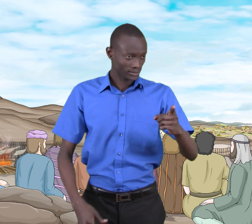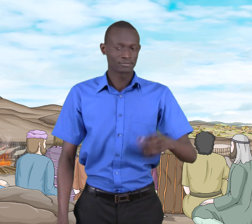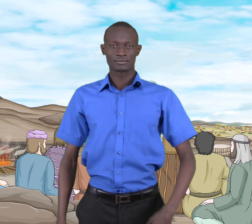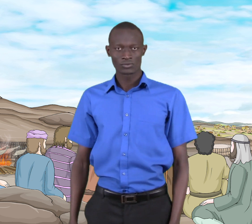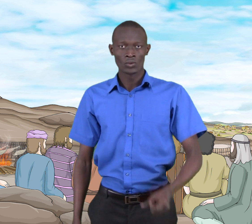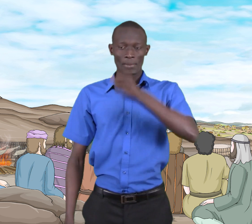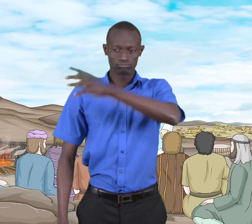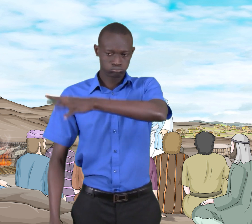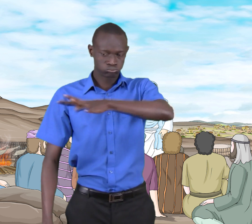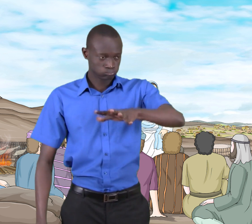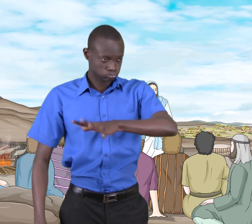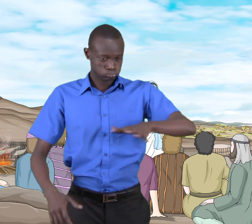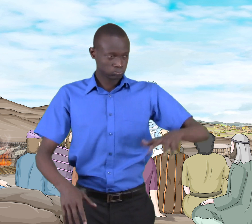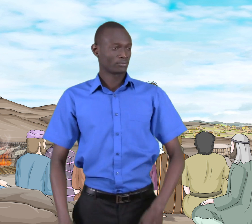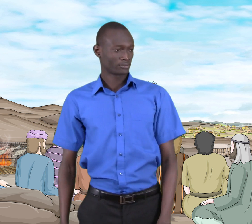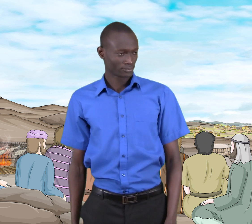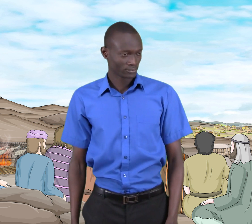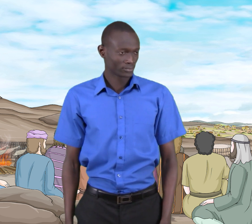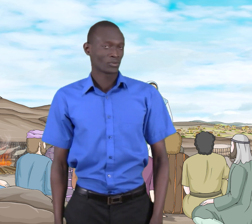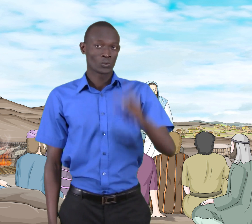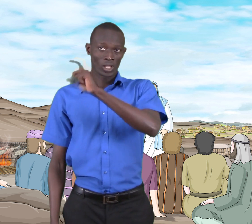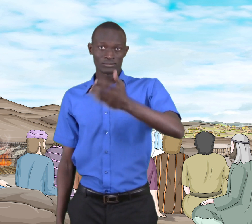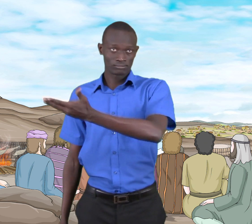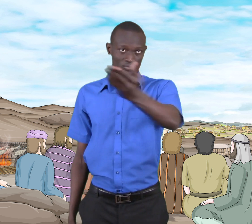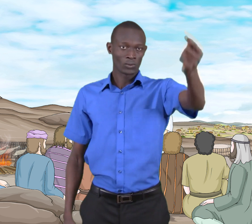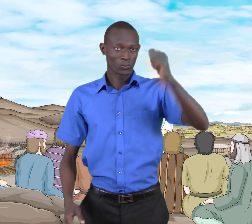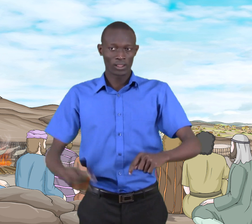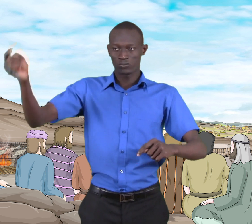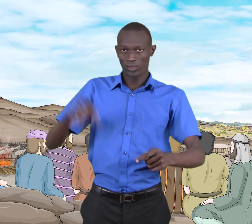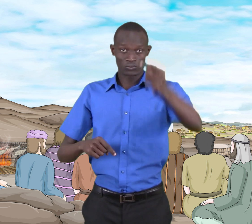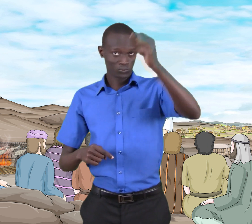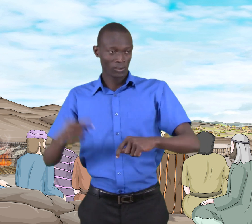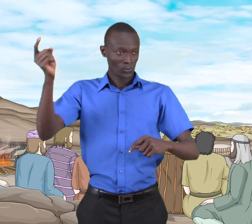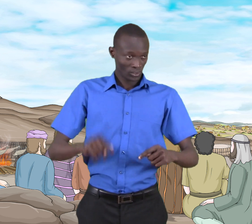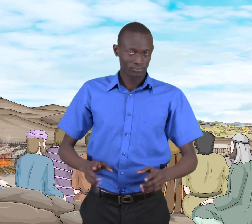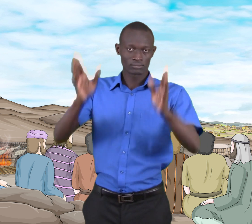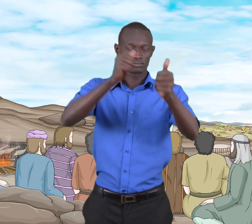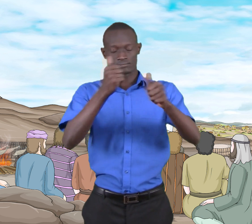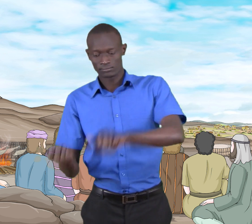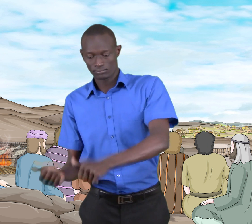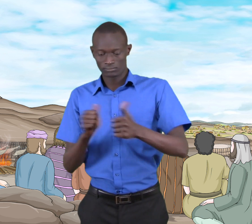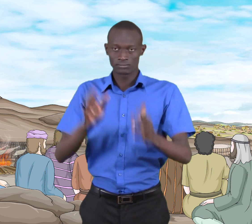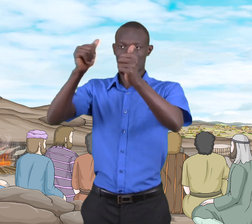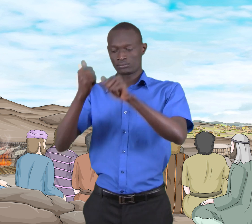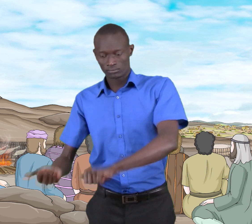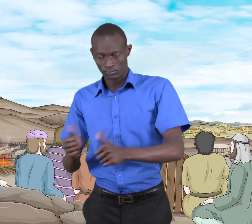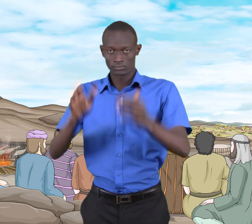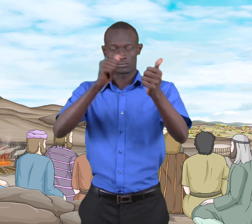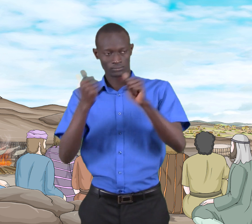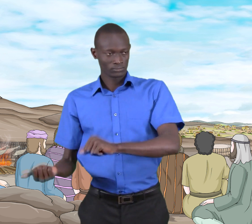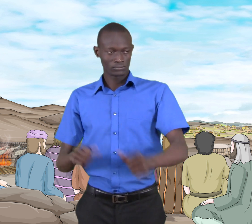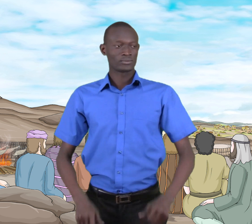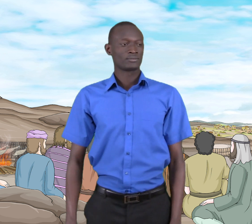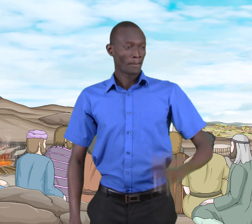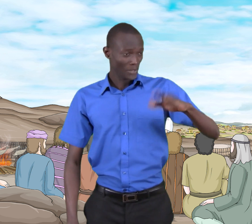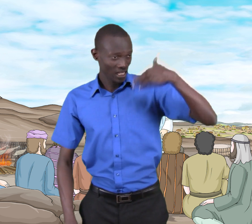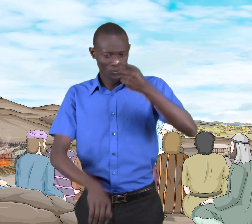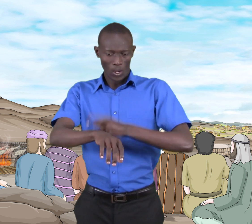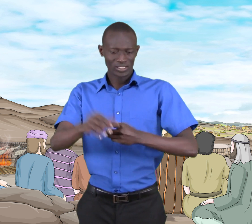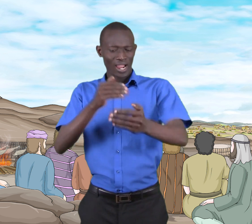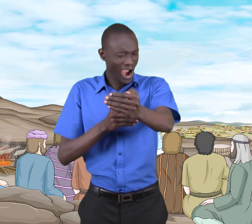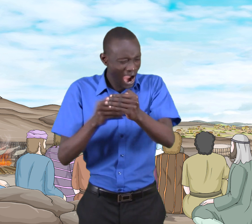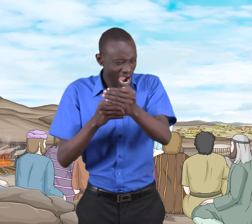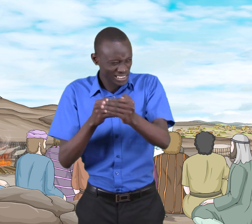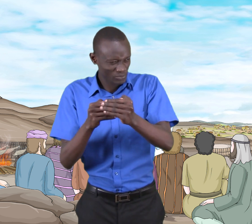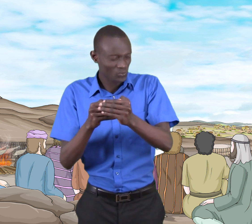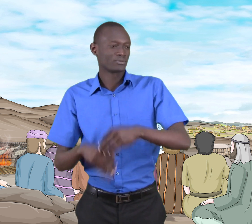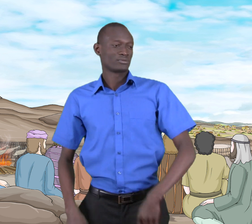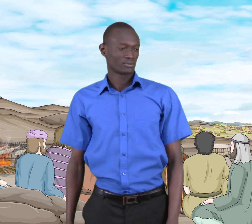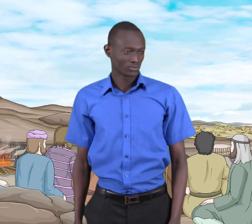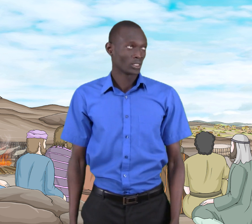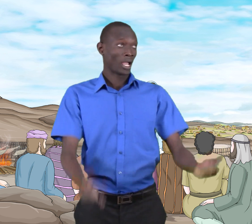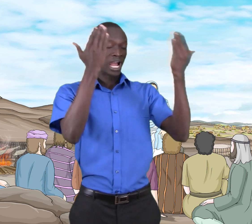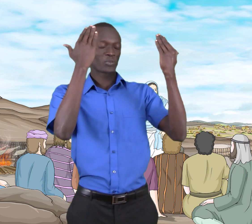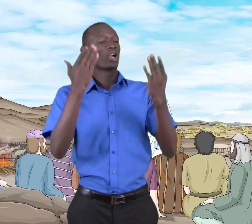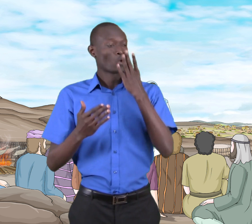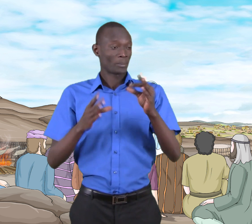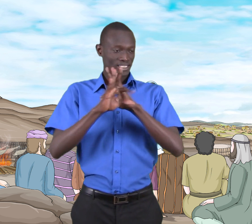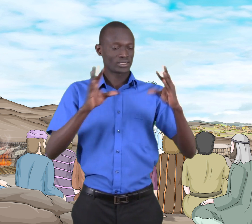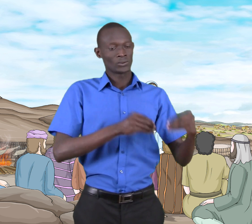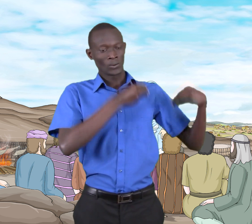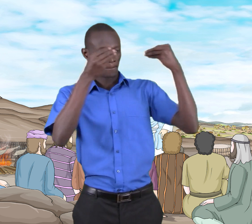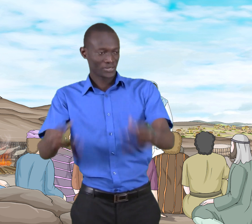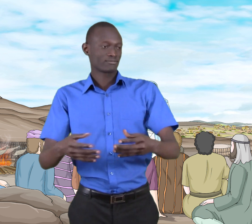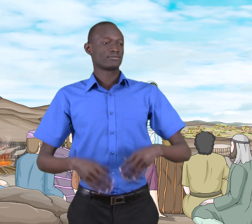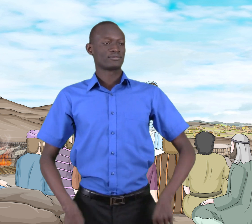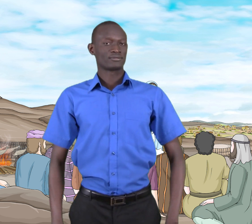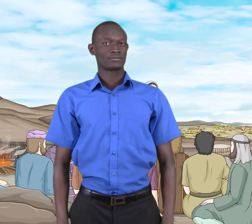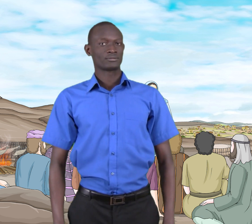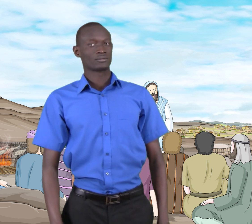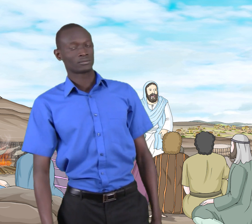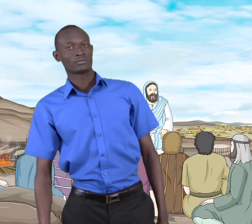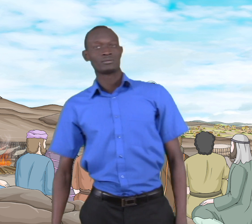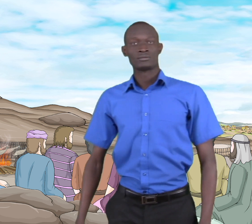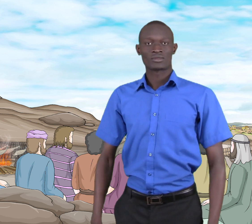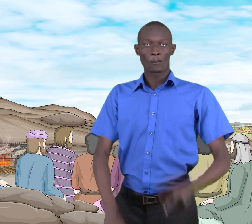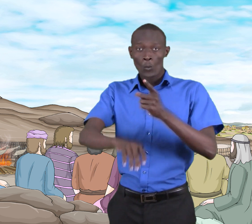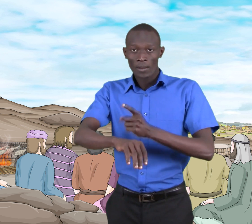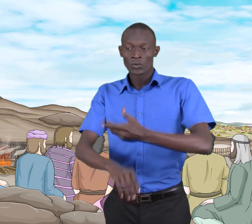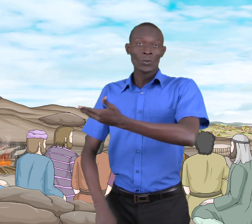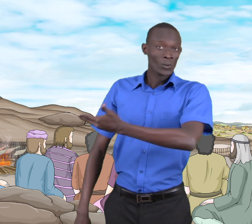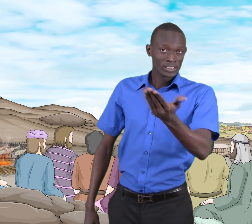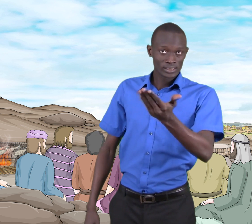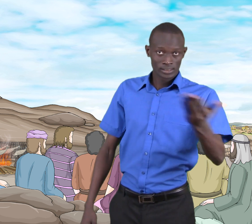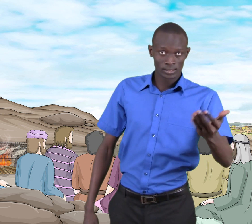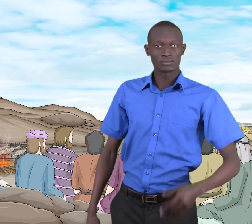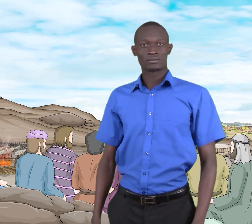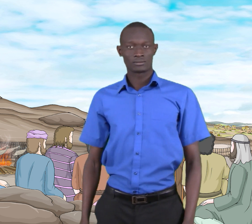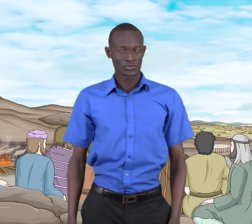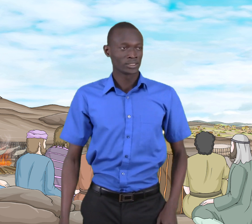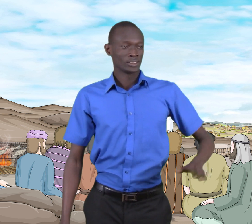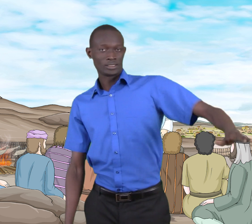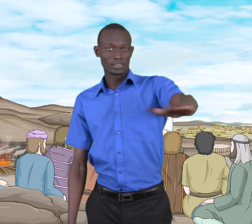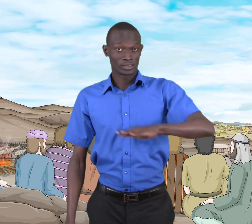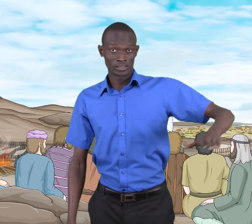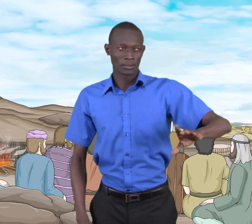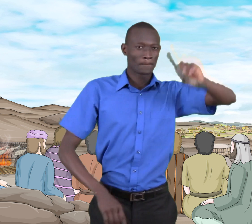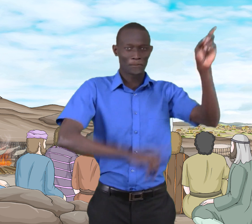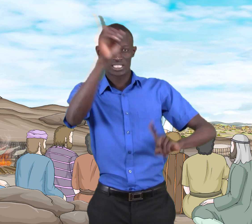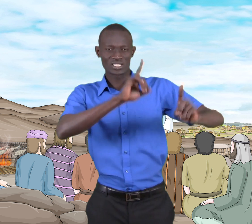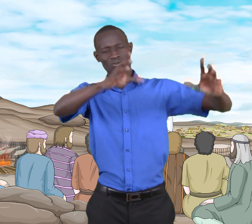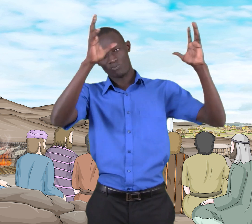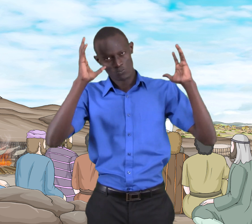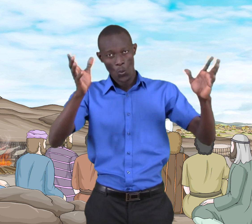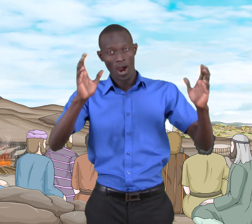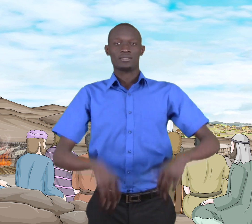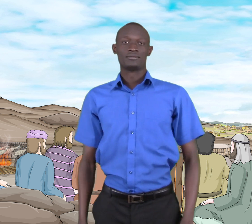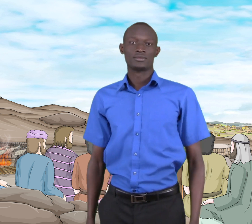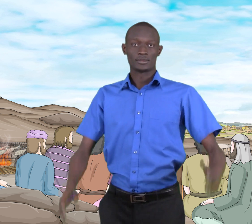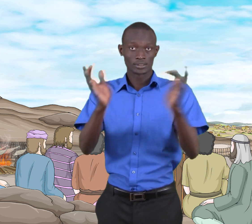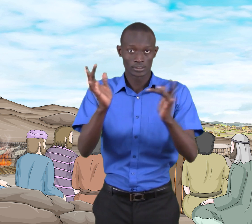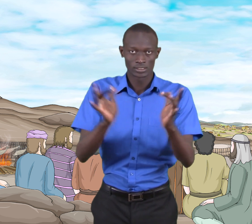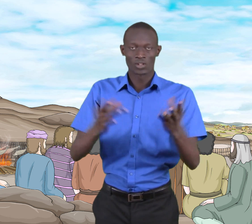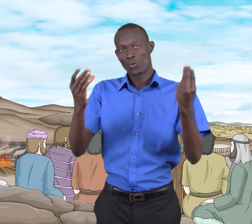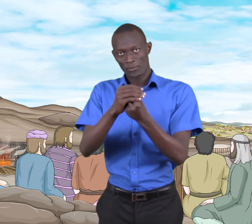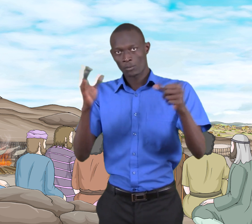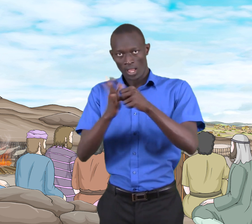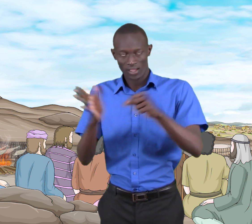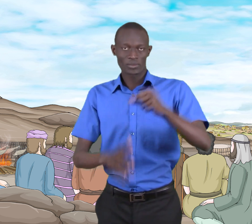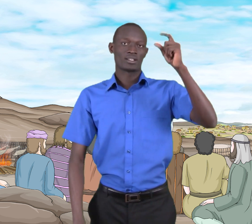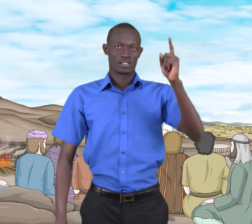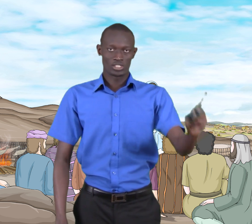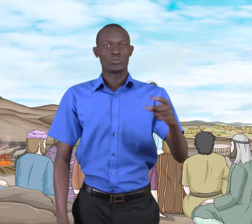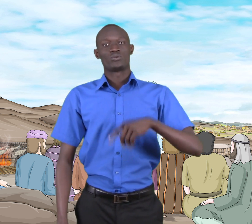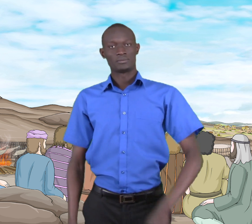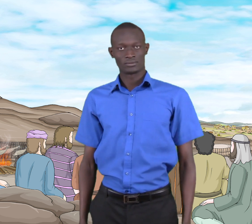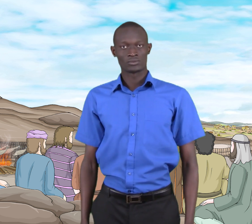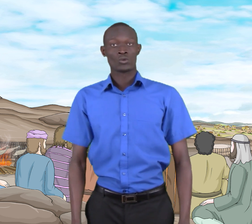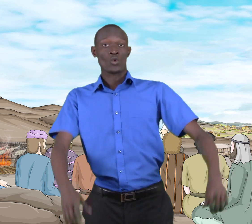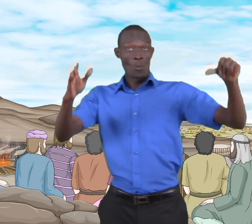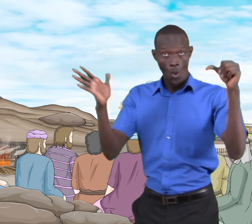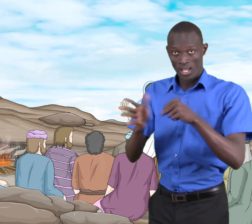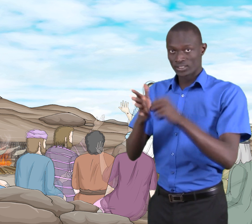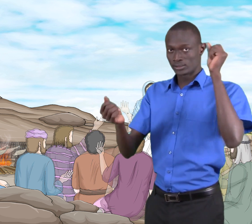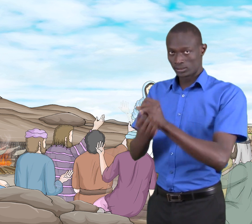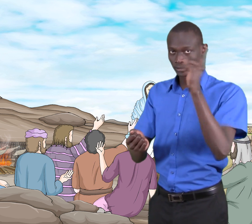For John baptized with water, but in a few days you will be baptized with the Holy Spirit.”